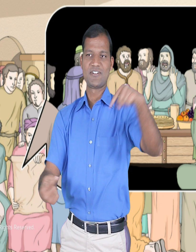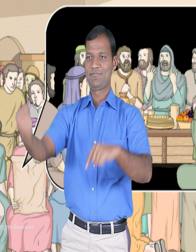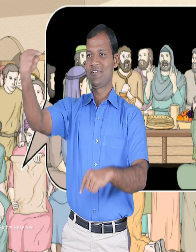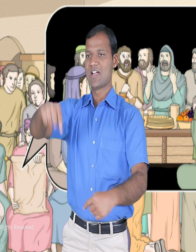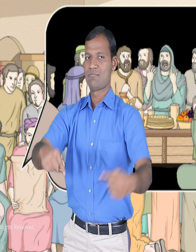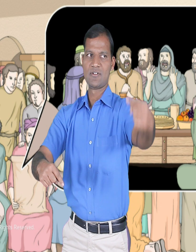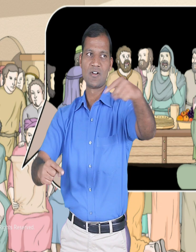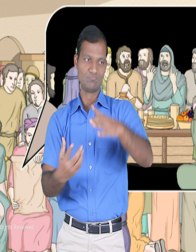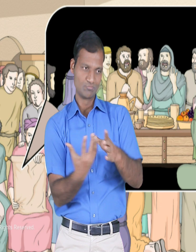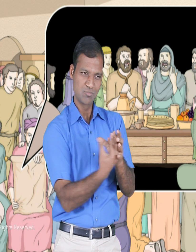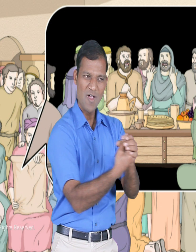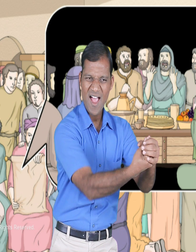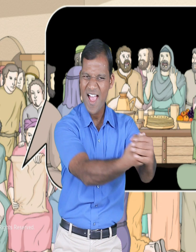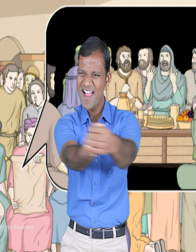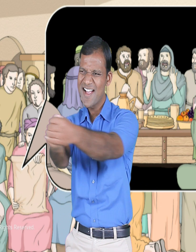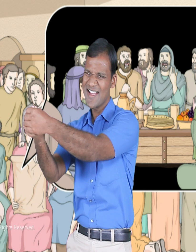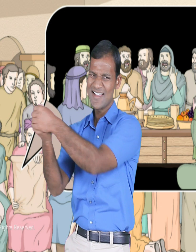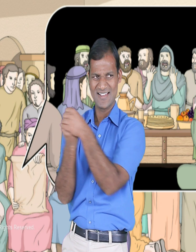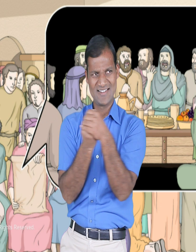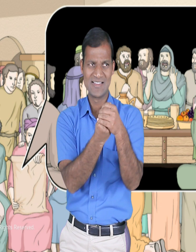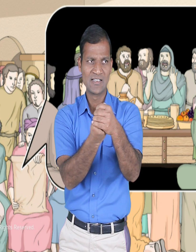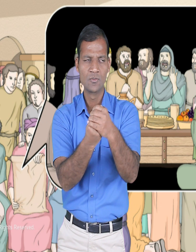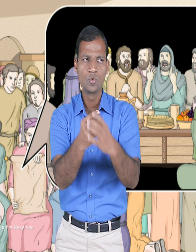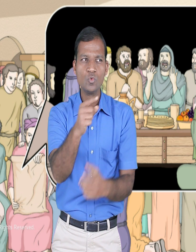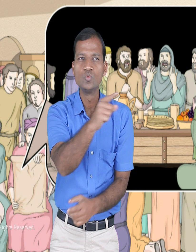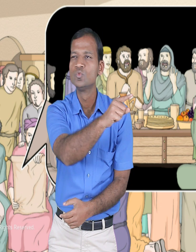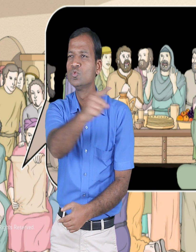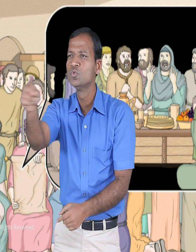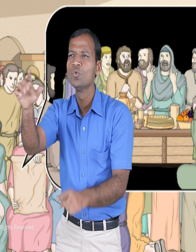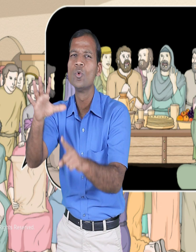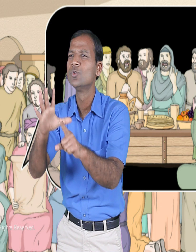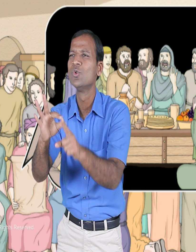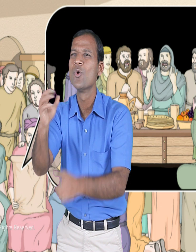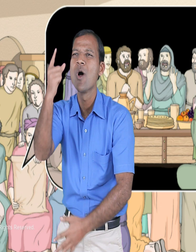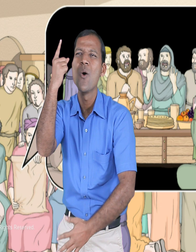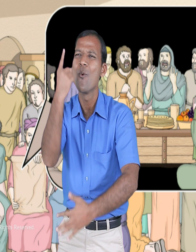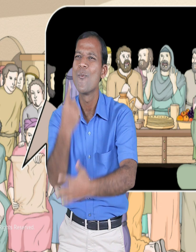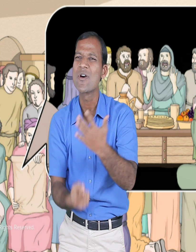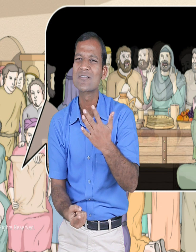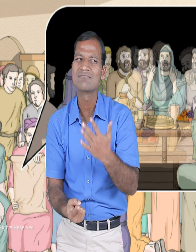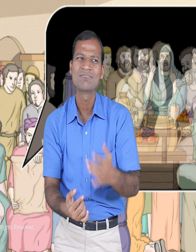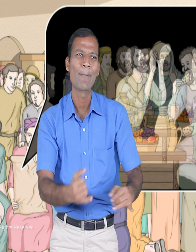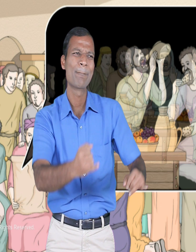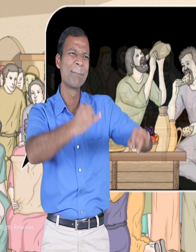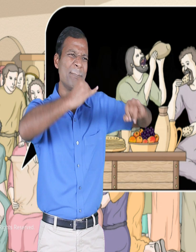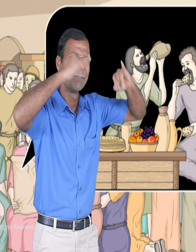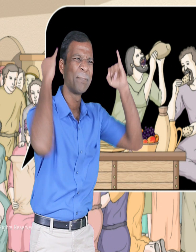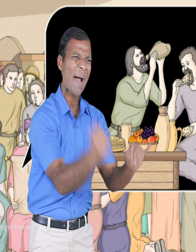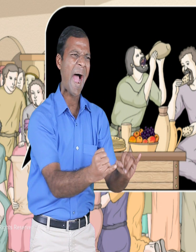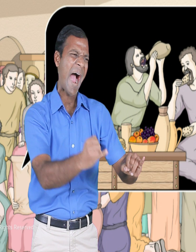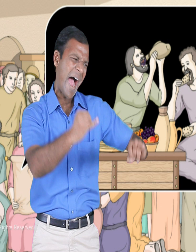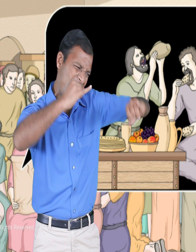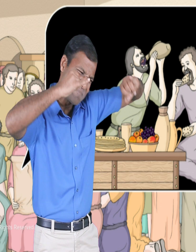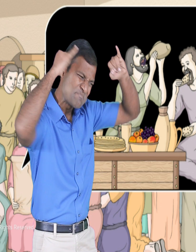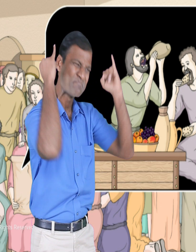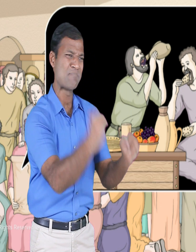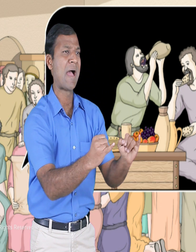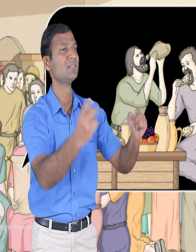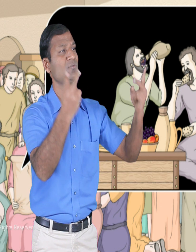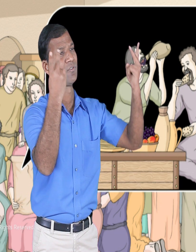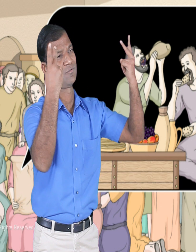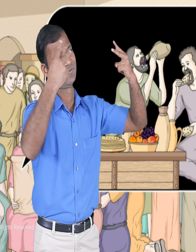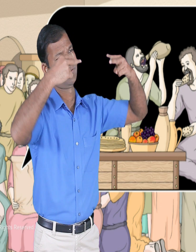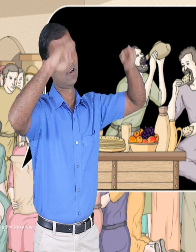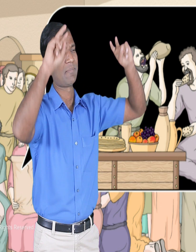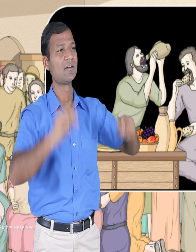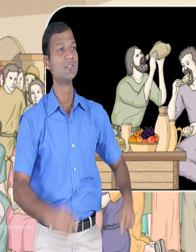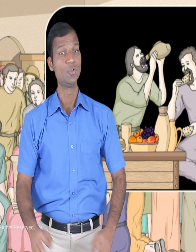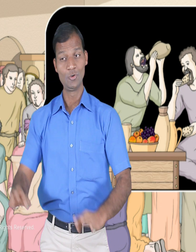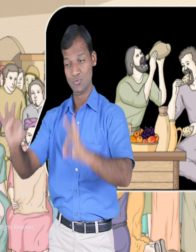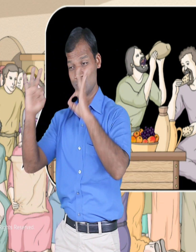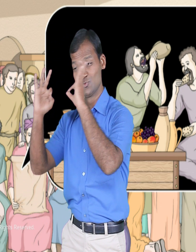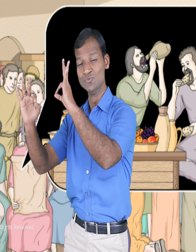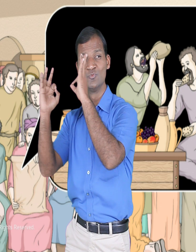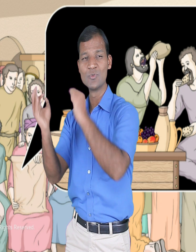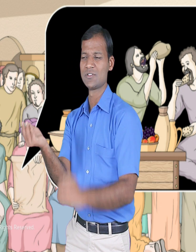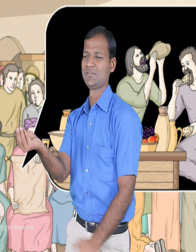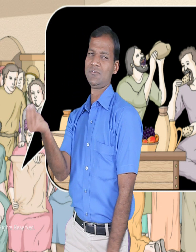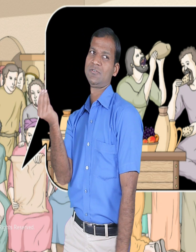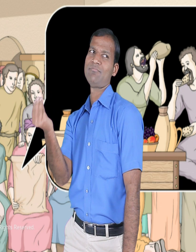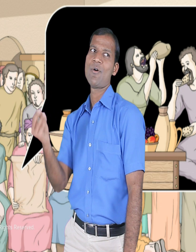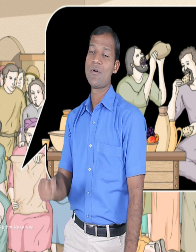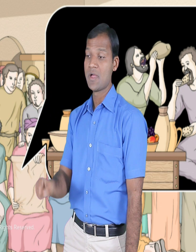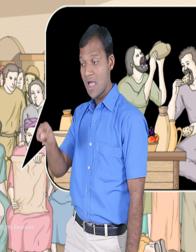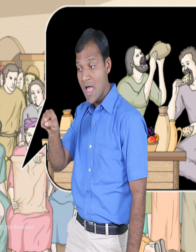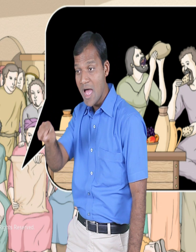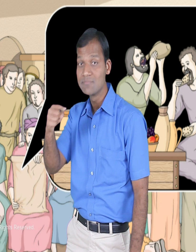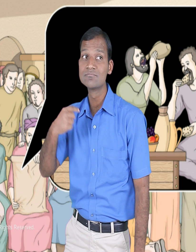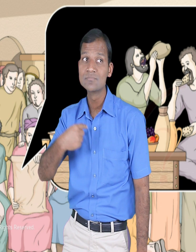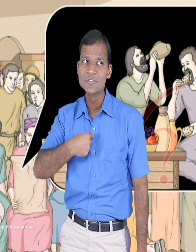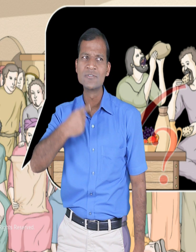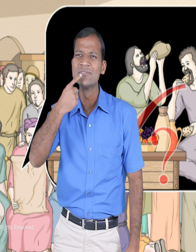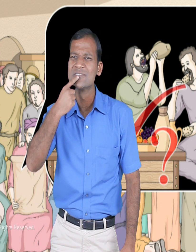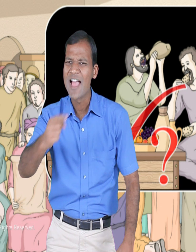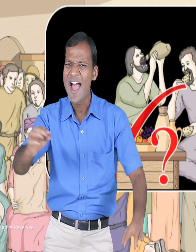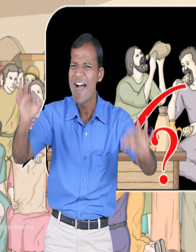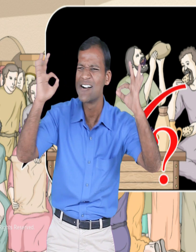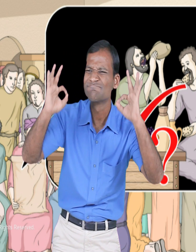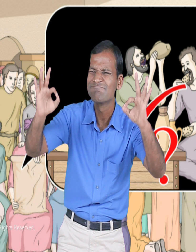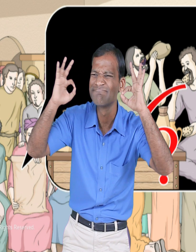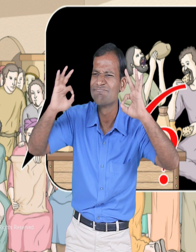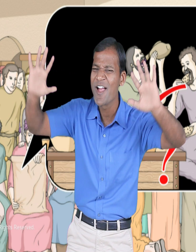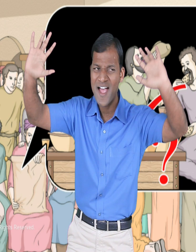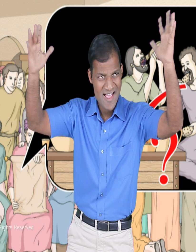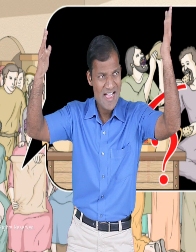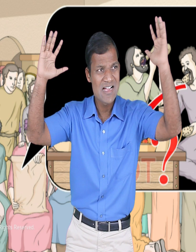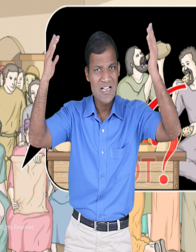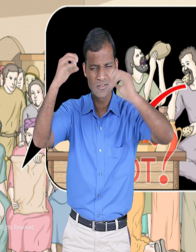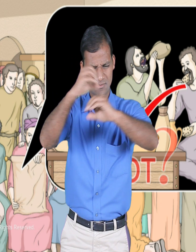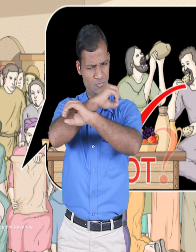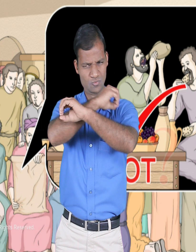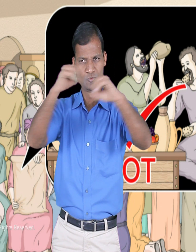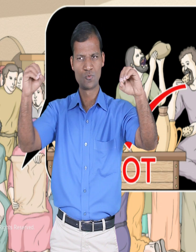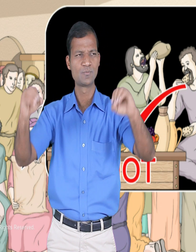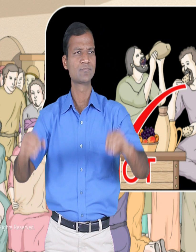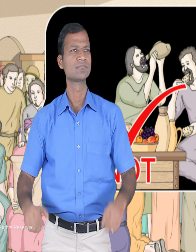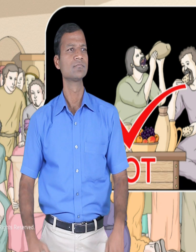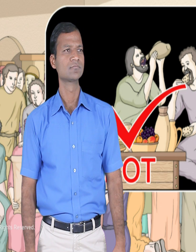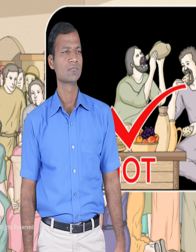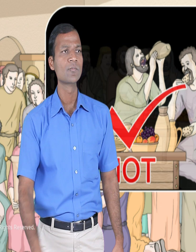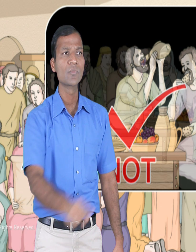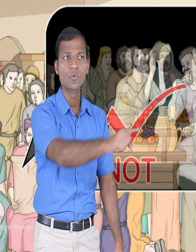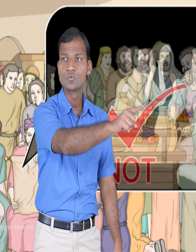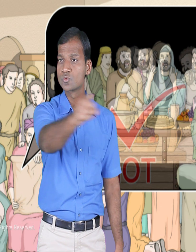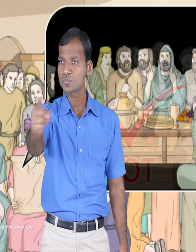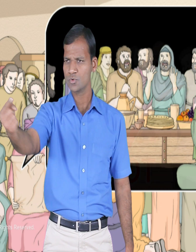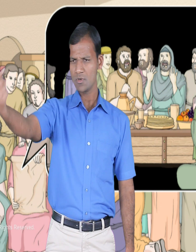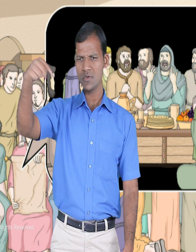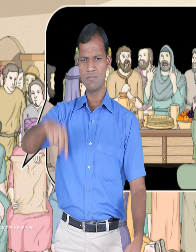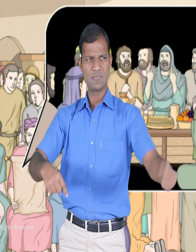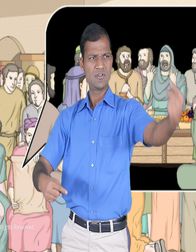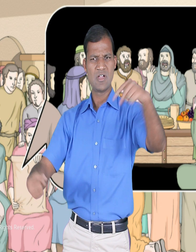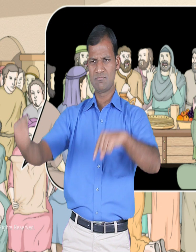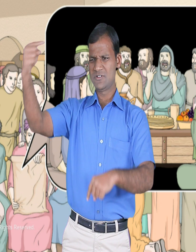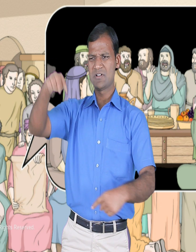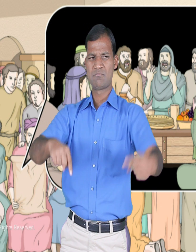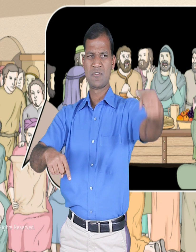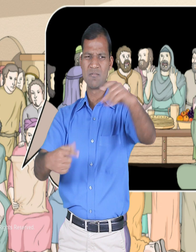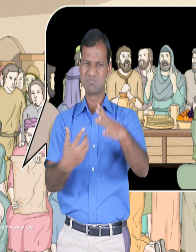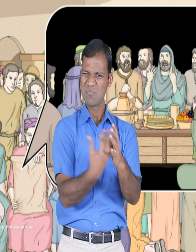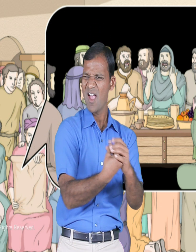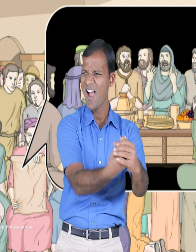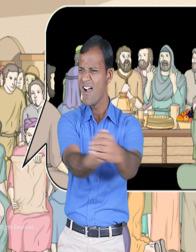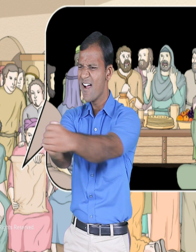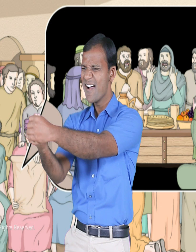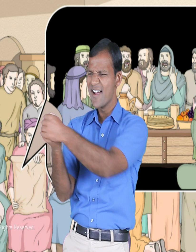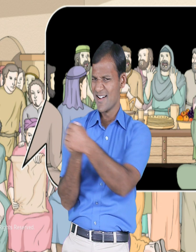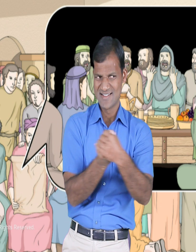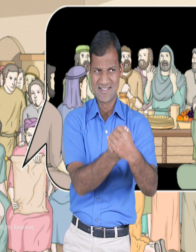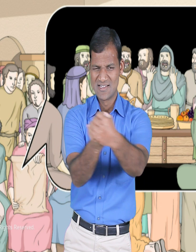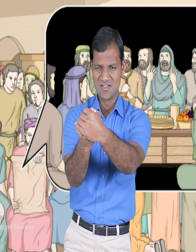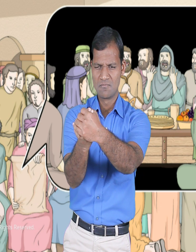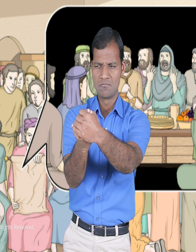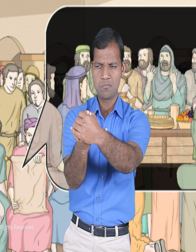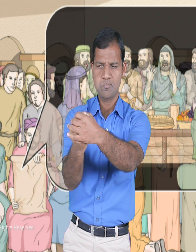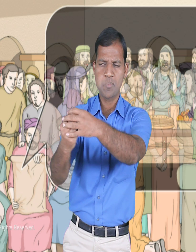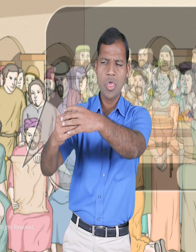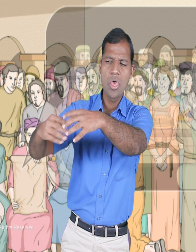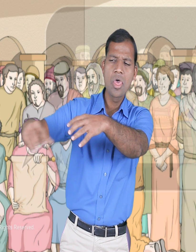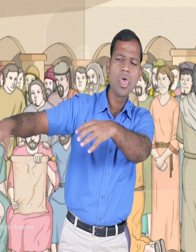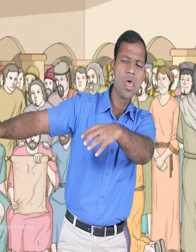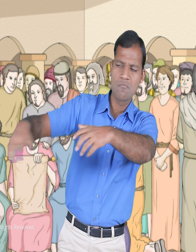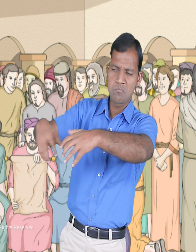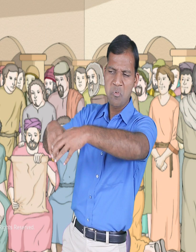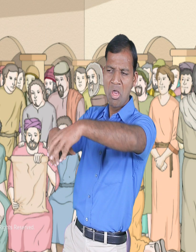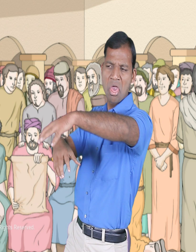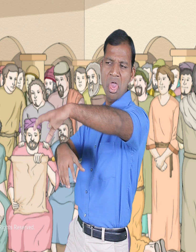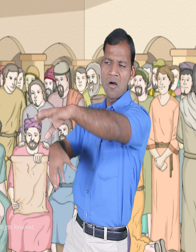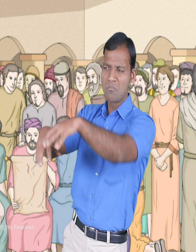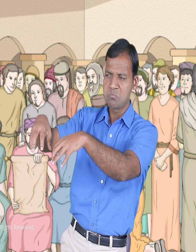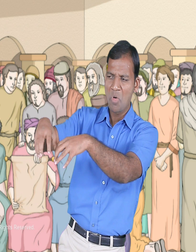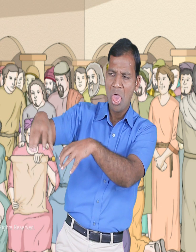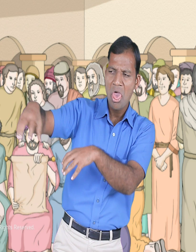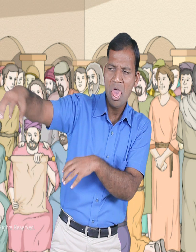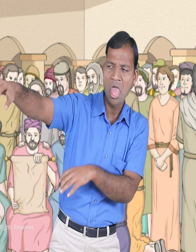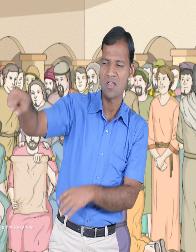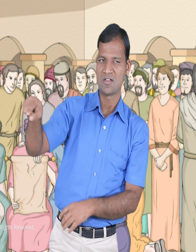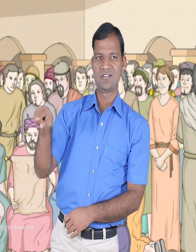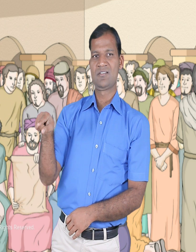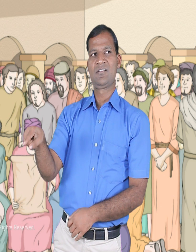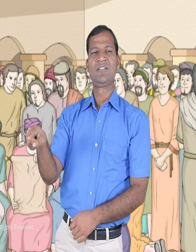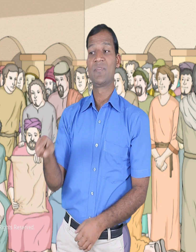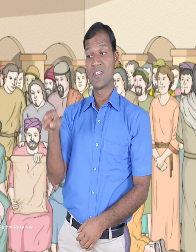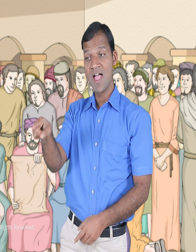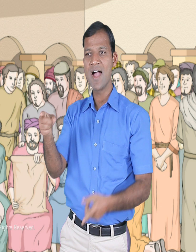First of all, I hear that when you come together as a church, there are divisions among you, and in part I believe it.